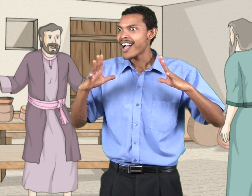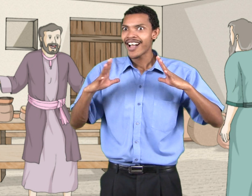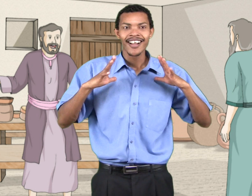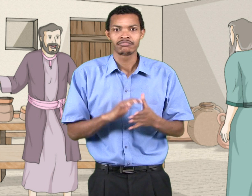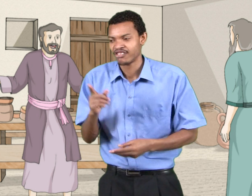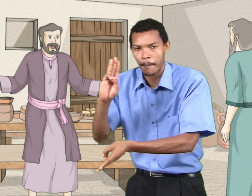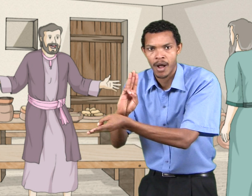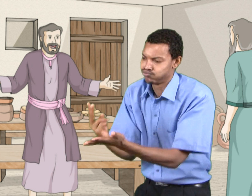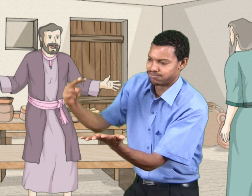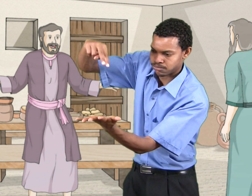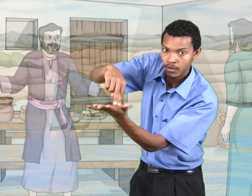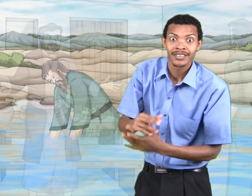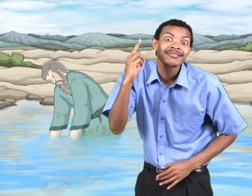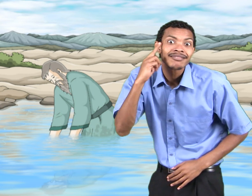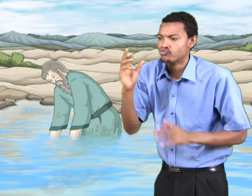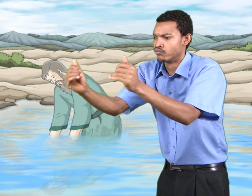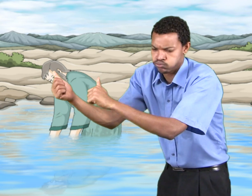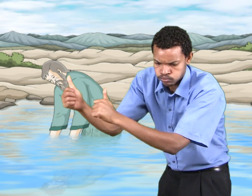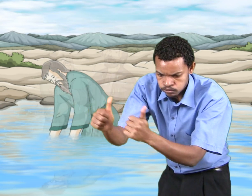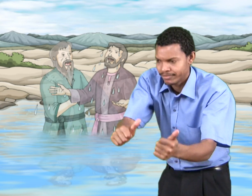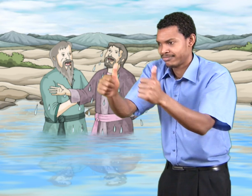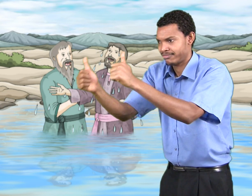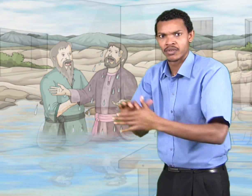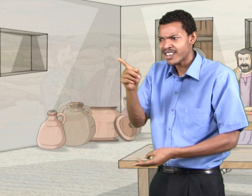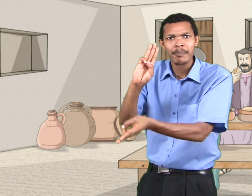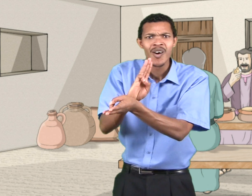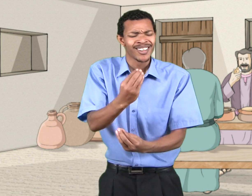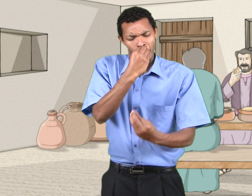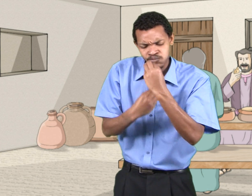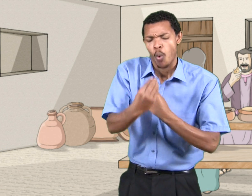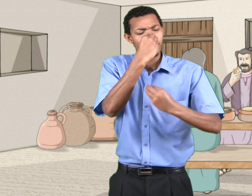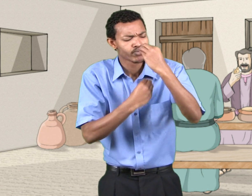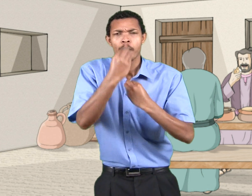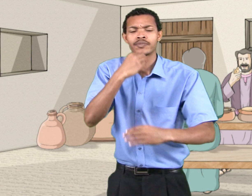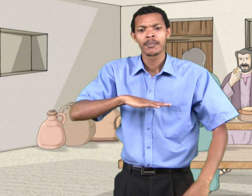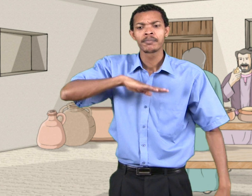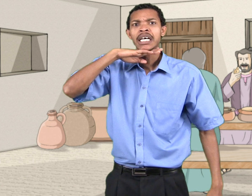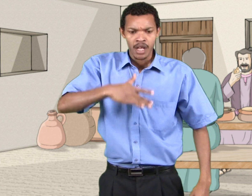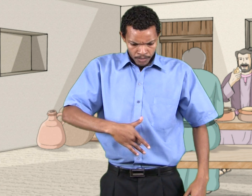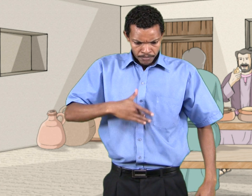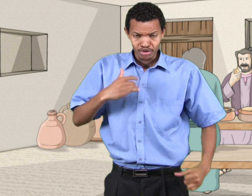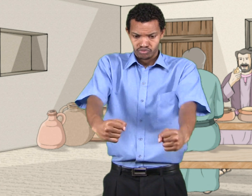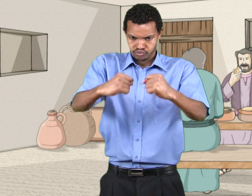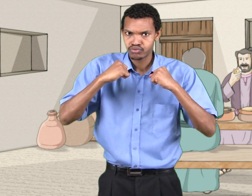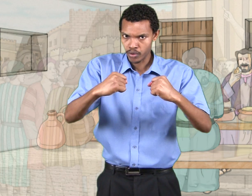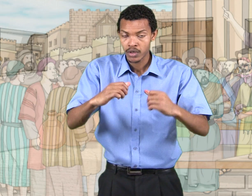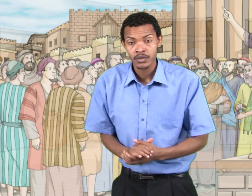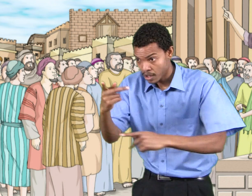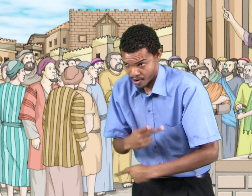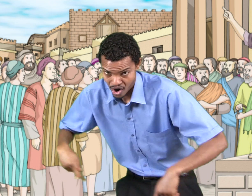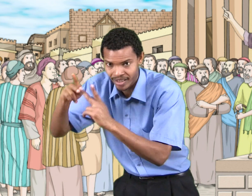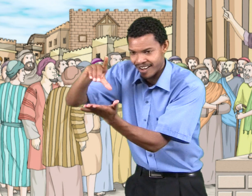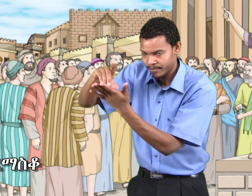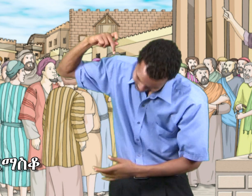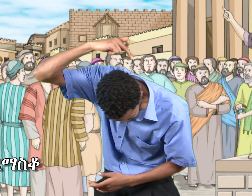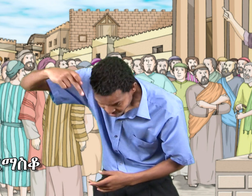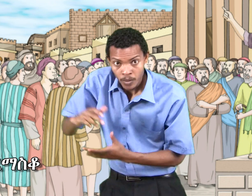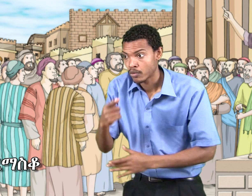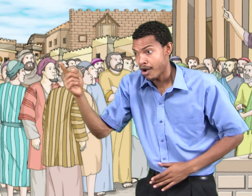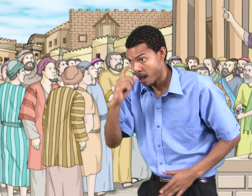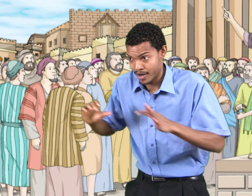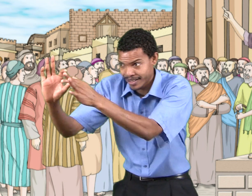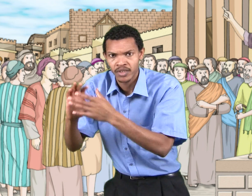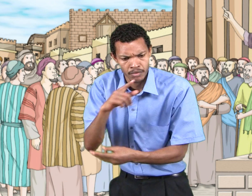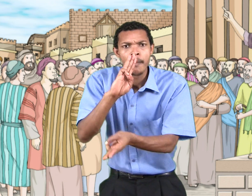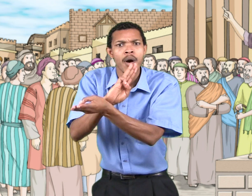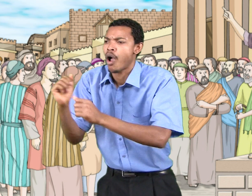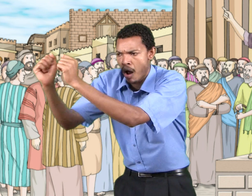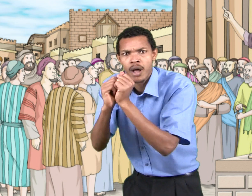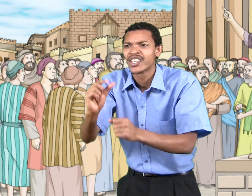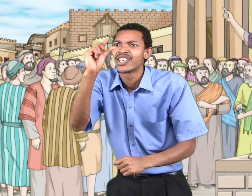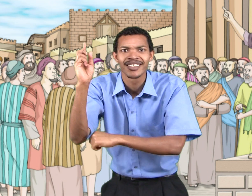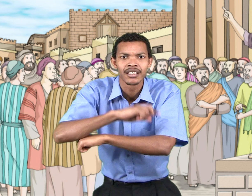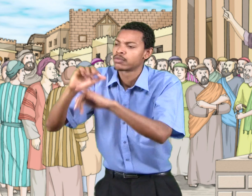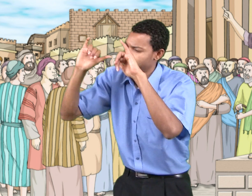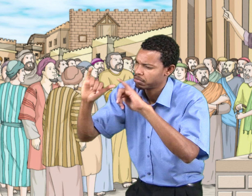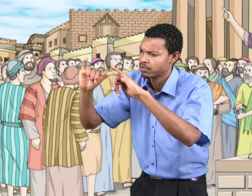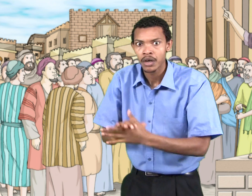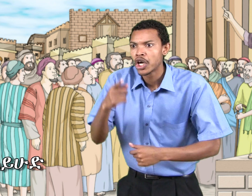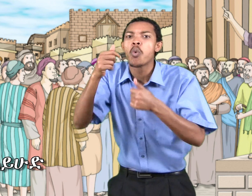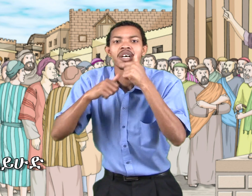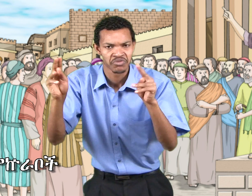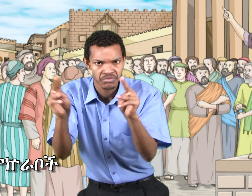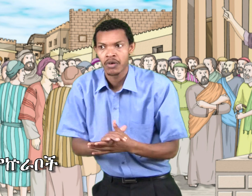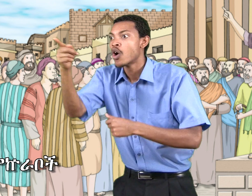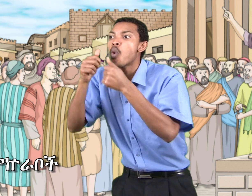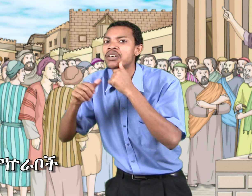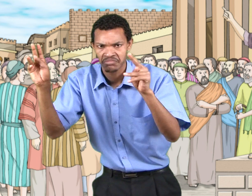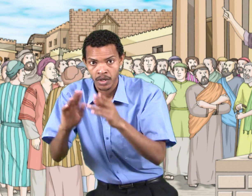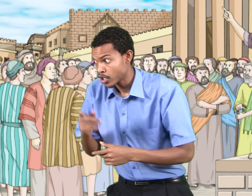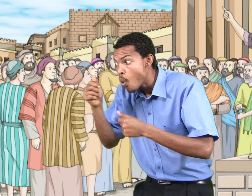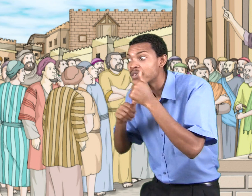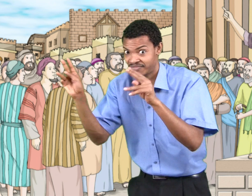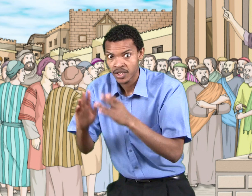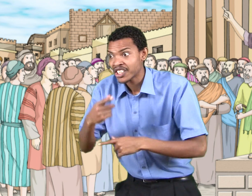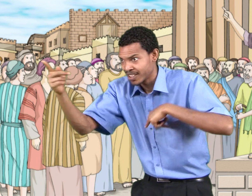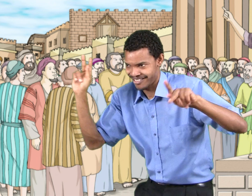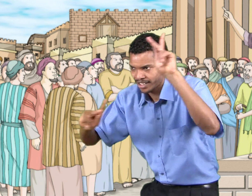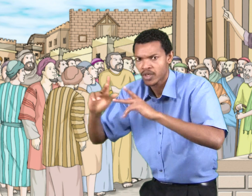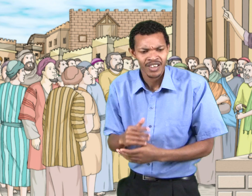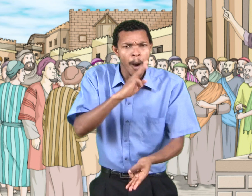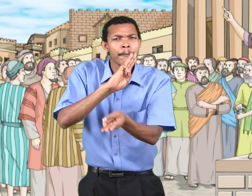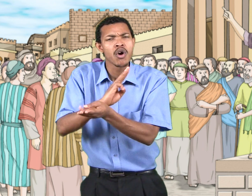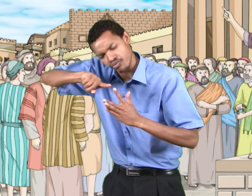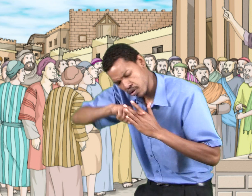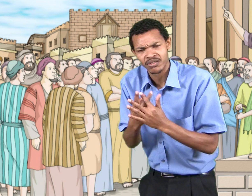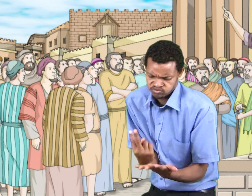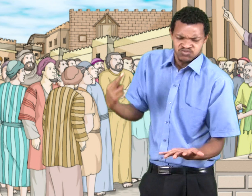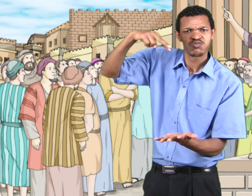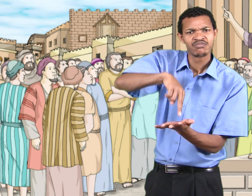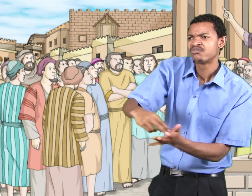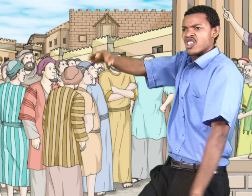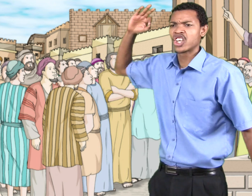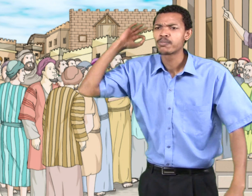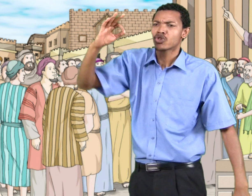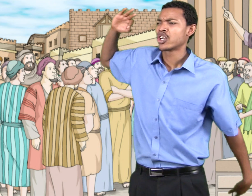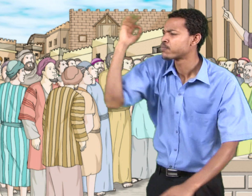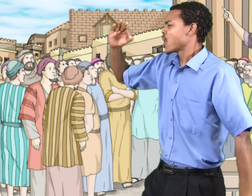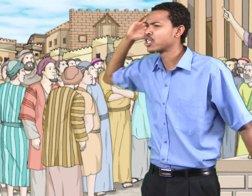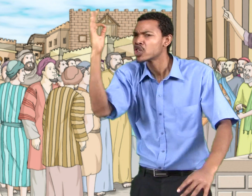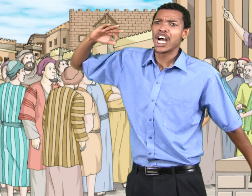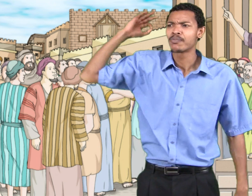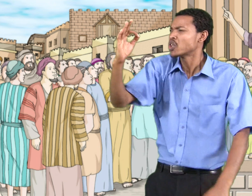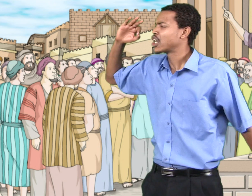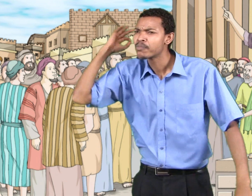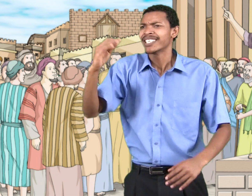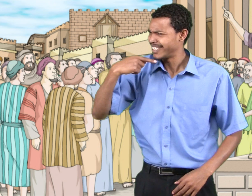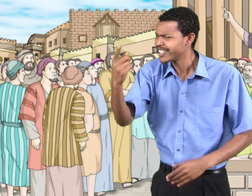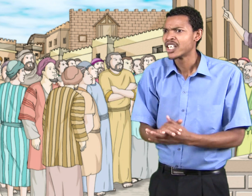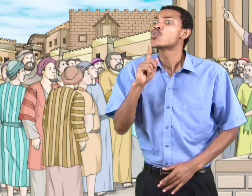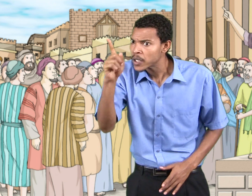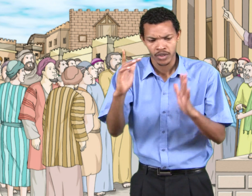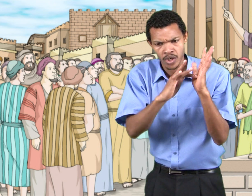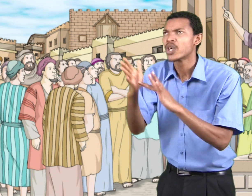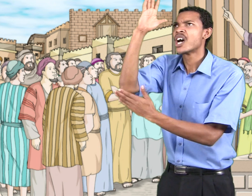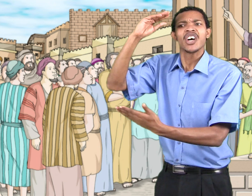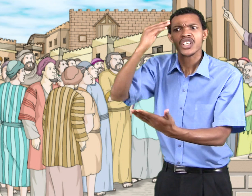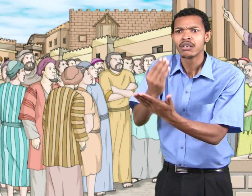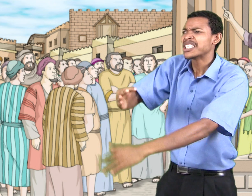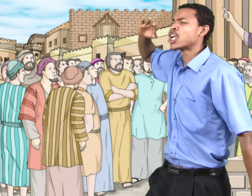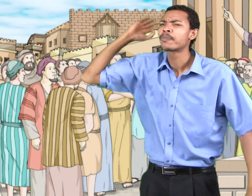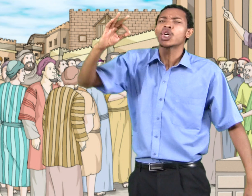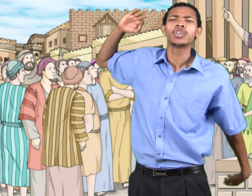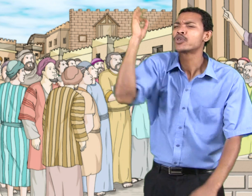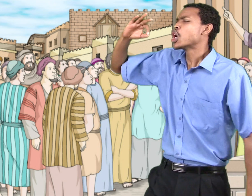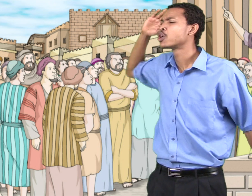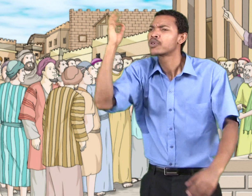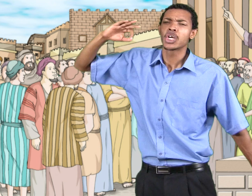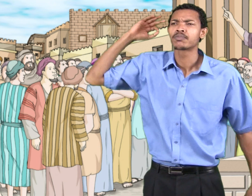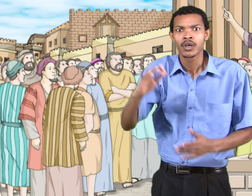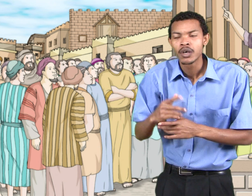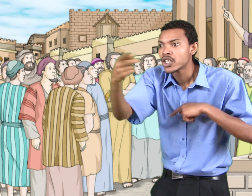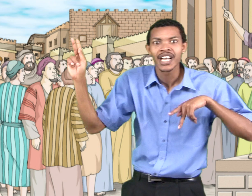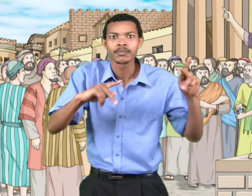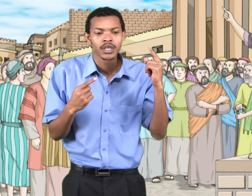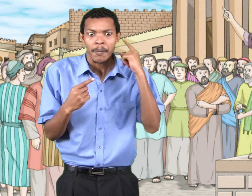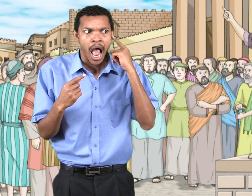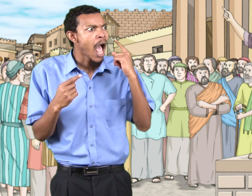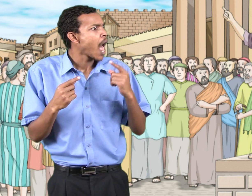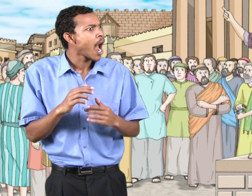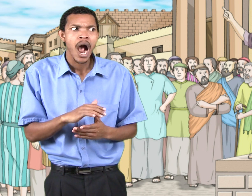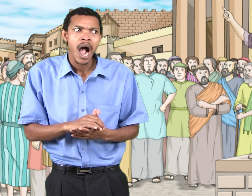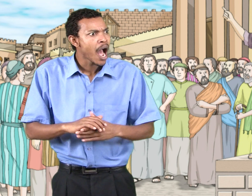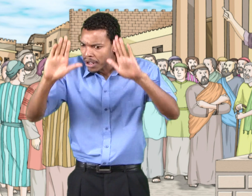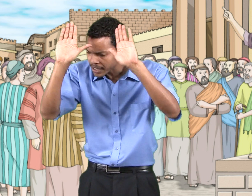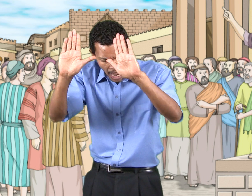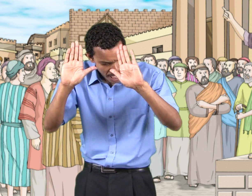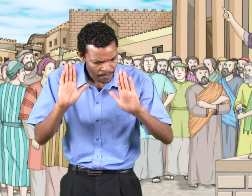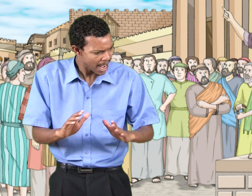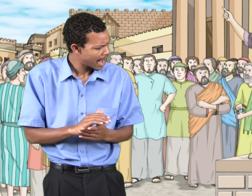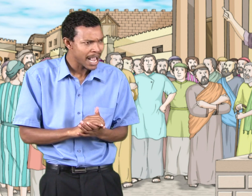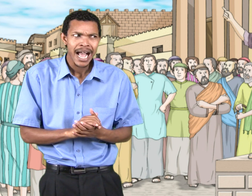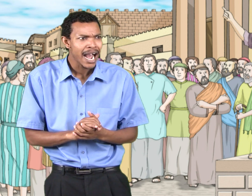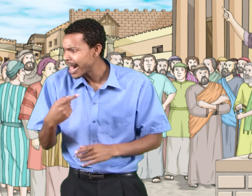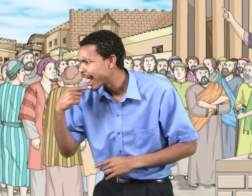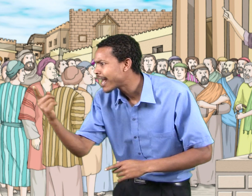He got up and was baptized, and after taking some food, he regained his strength. And he spent several days with the disciples in Damascus. Saul promptly began to proclaim Jesus in the synagogues, declaring, “He is the Son of God.”